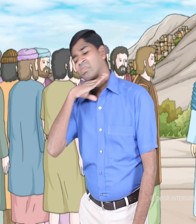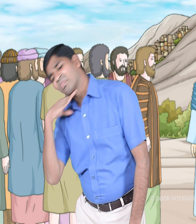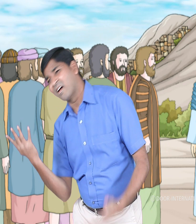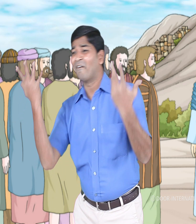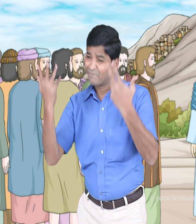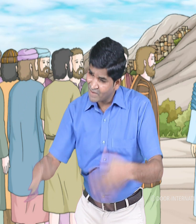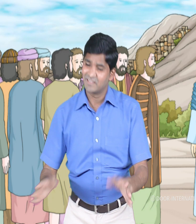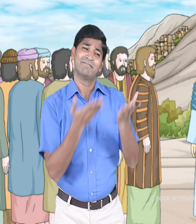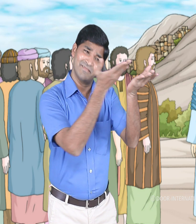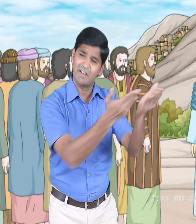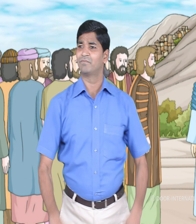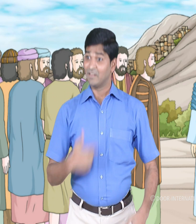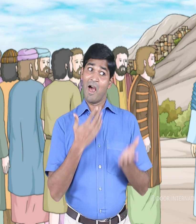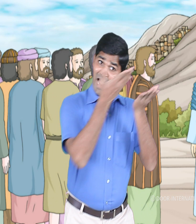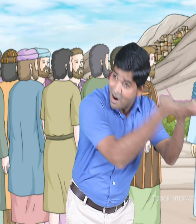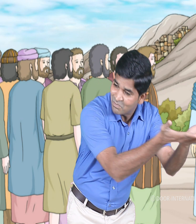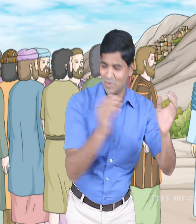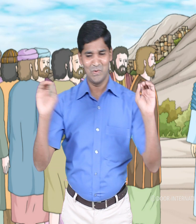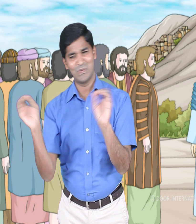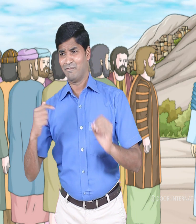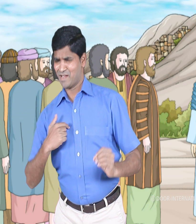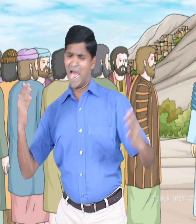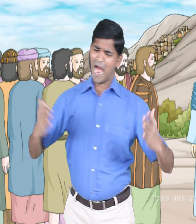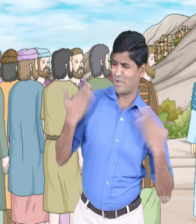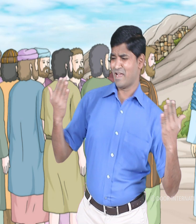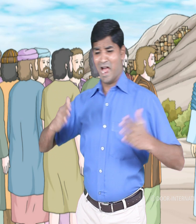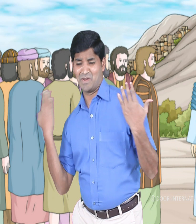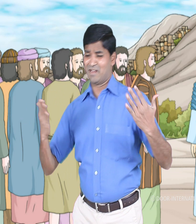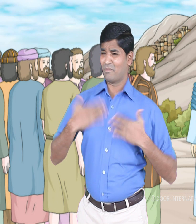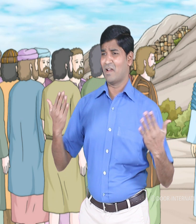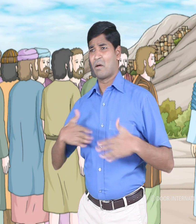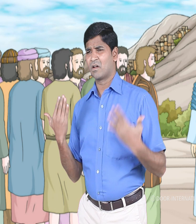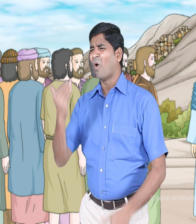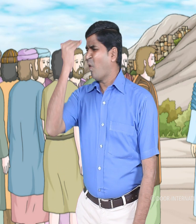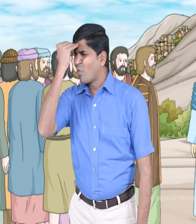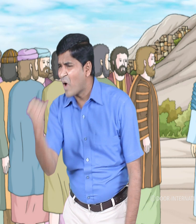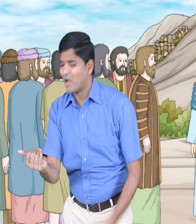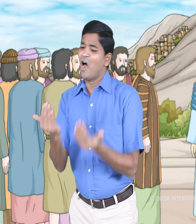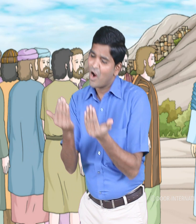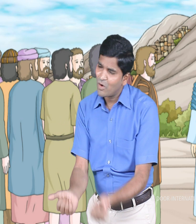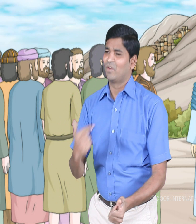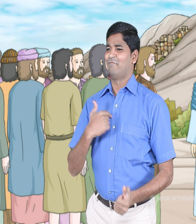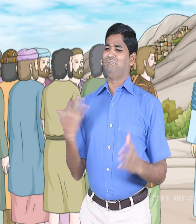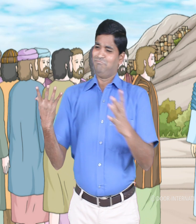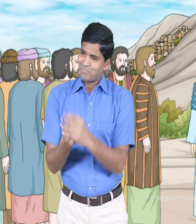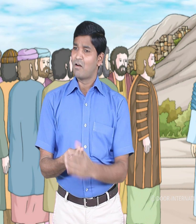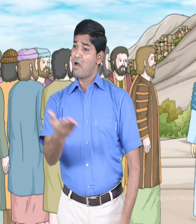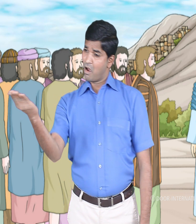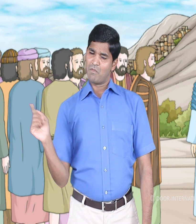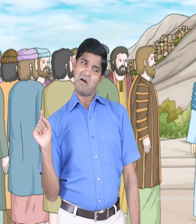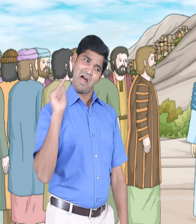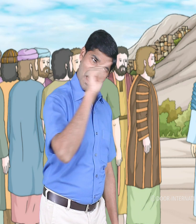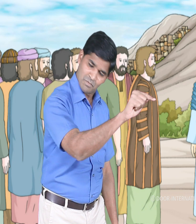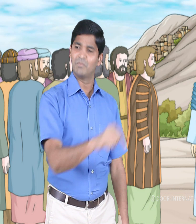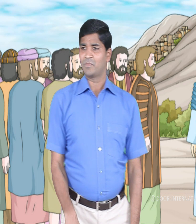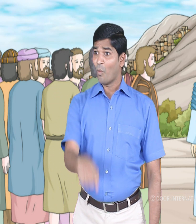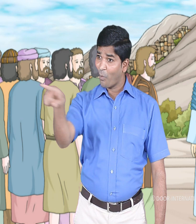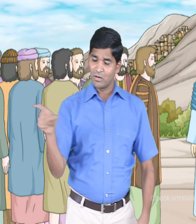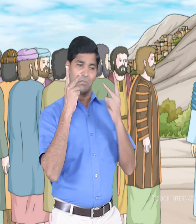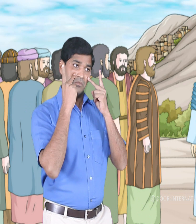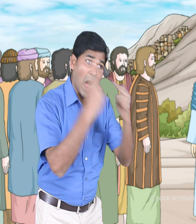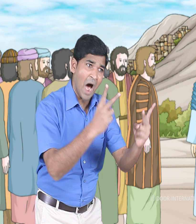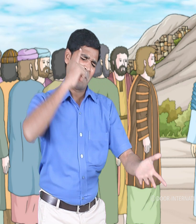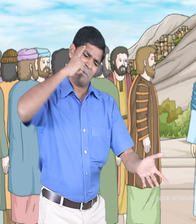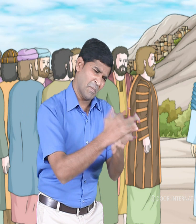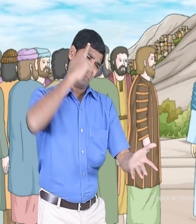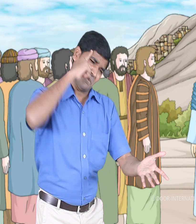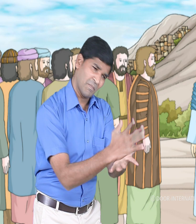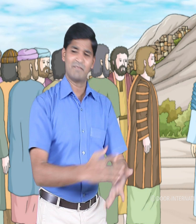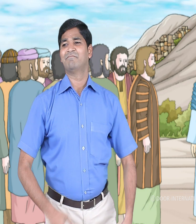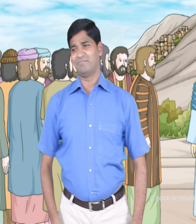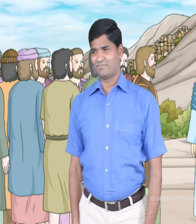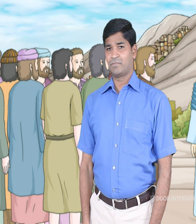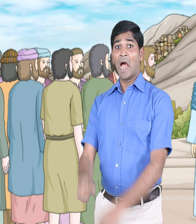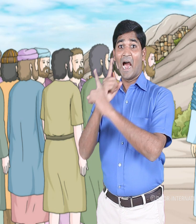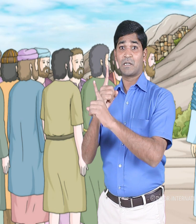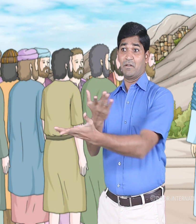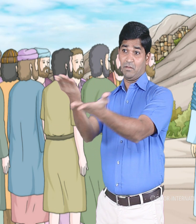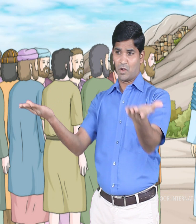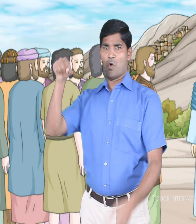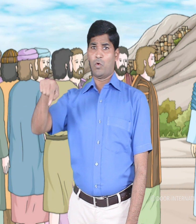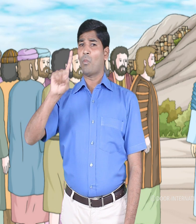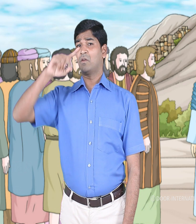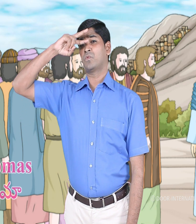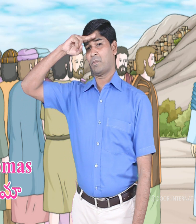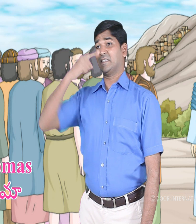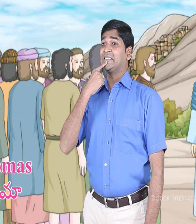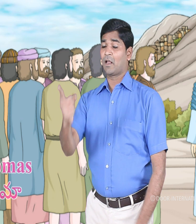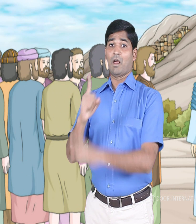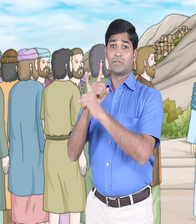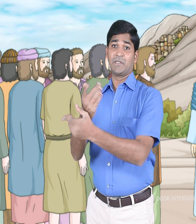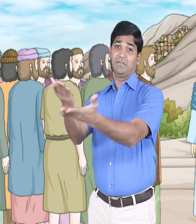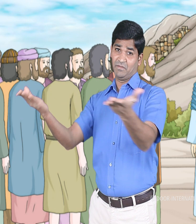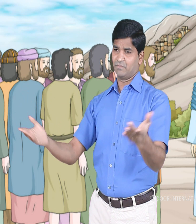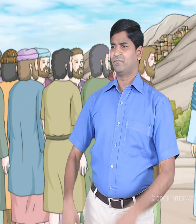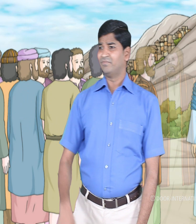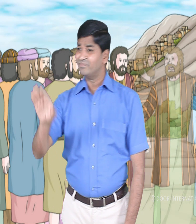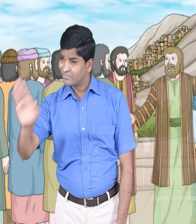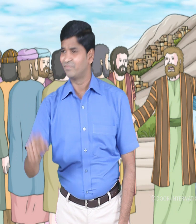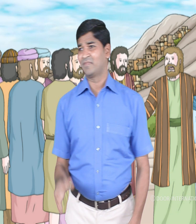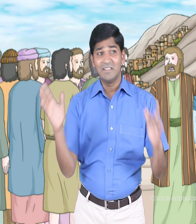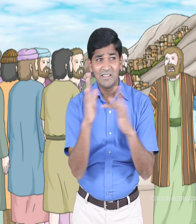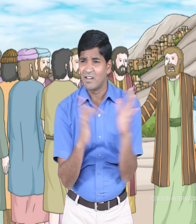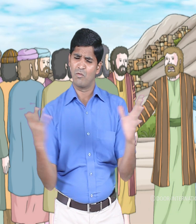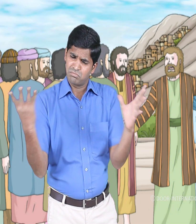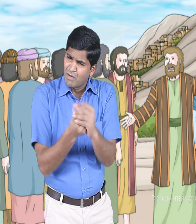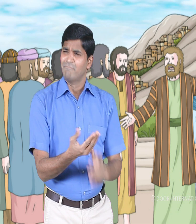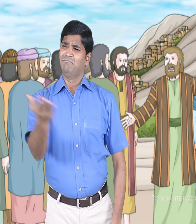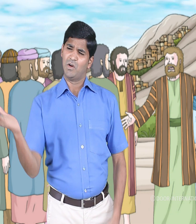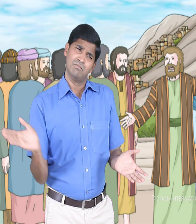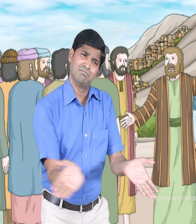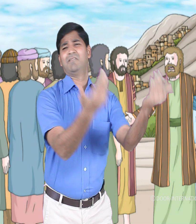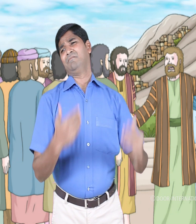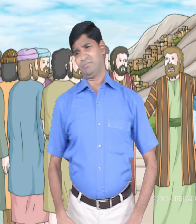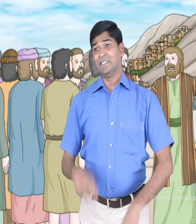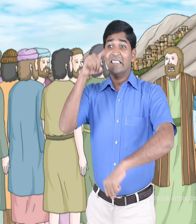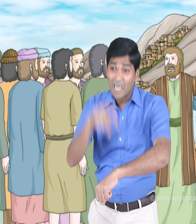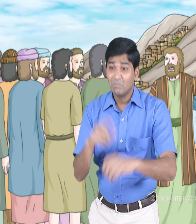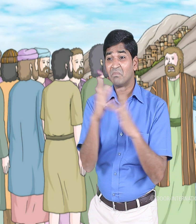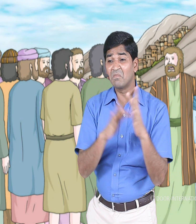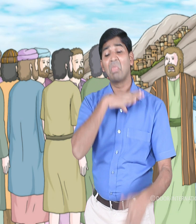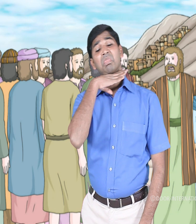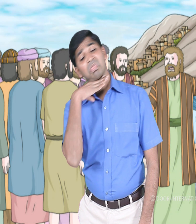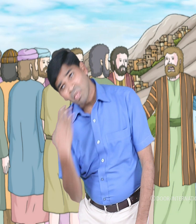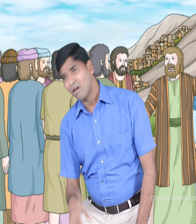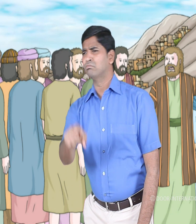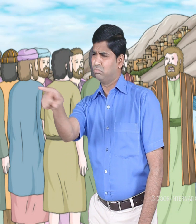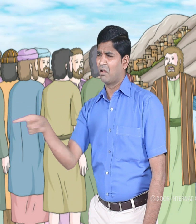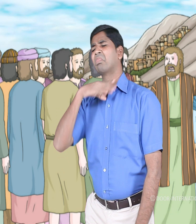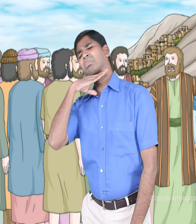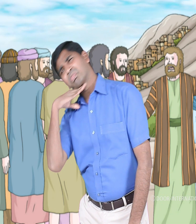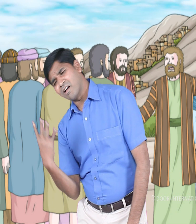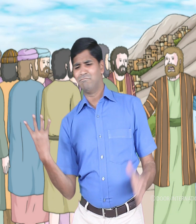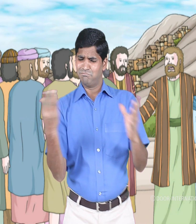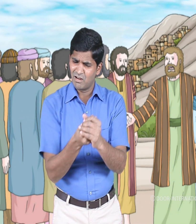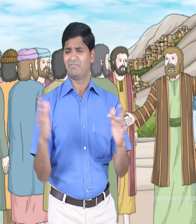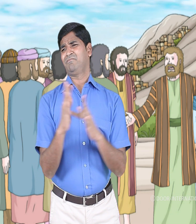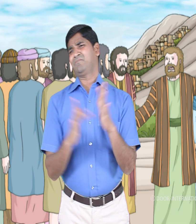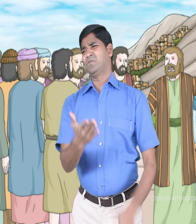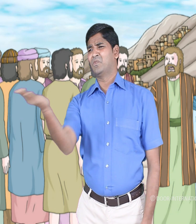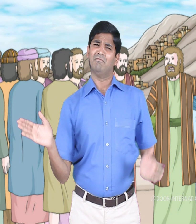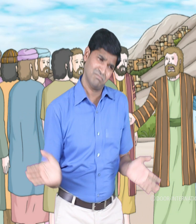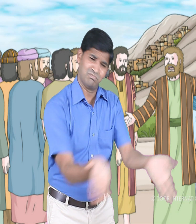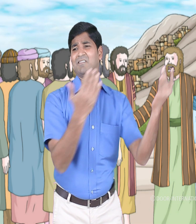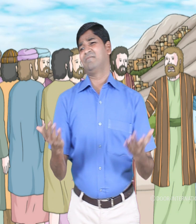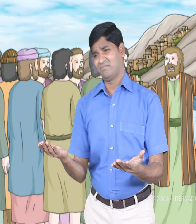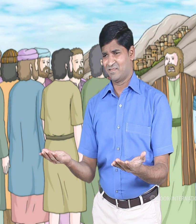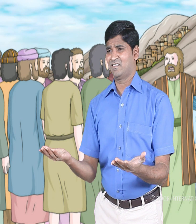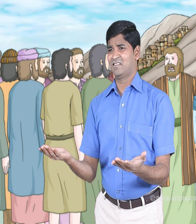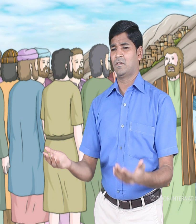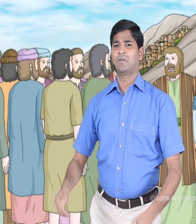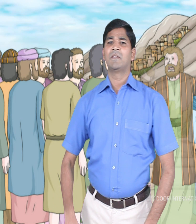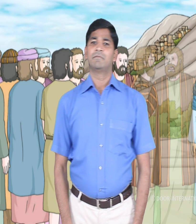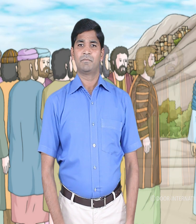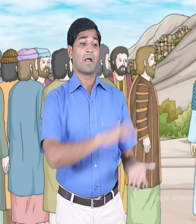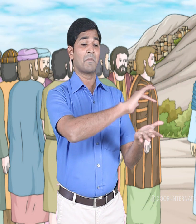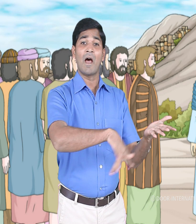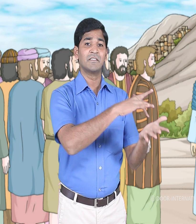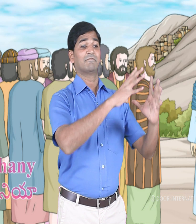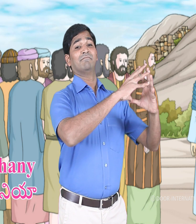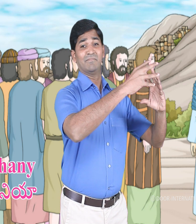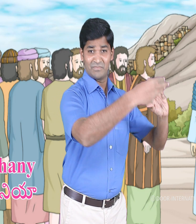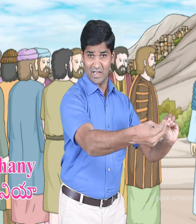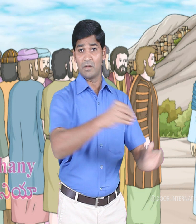But let us go to him.” Then Thomas called Didymus said to his fellow disciples, “Let us also go, so that we may die with Him.” When Jesus arrived, He found that Lazarus had already spent four days in the tomb.